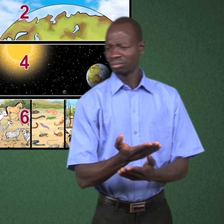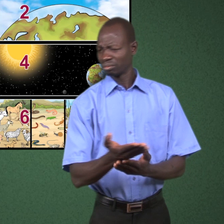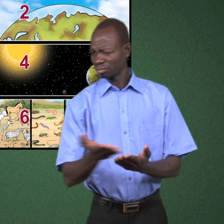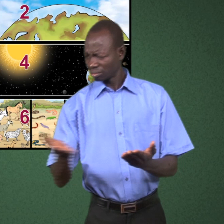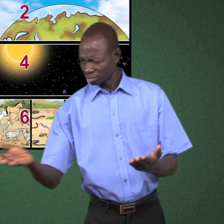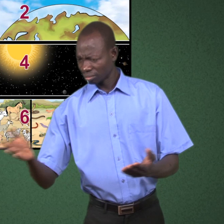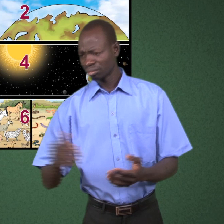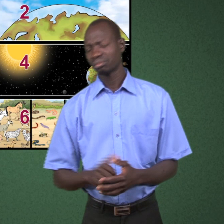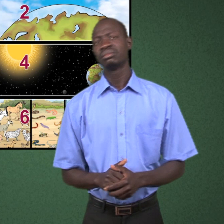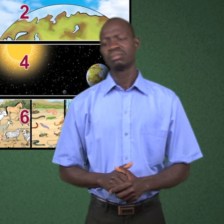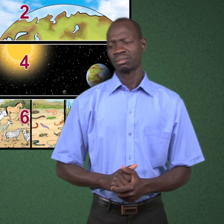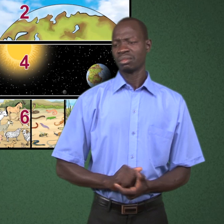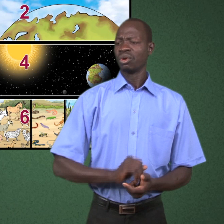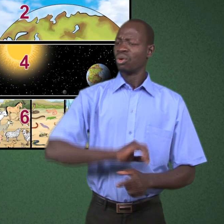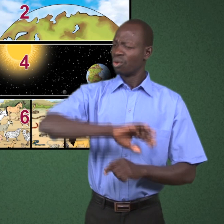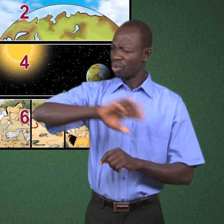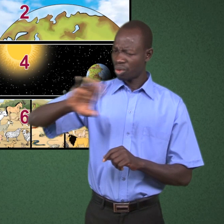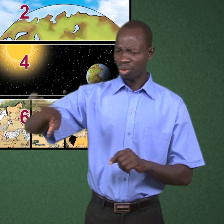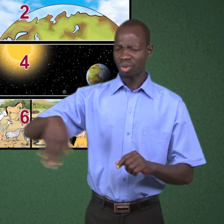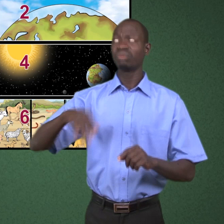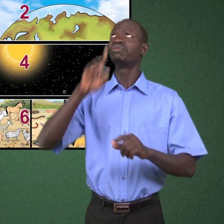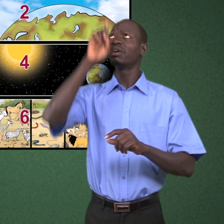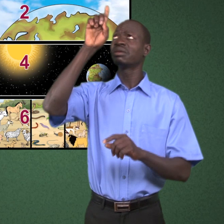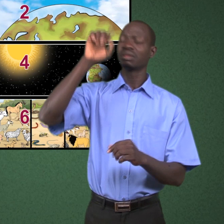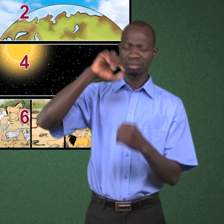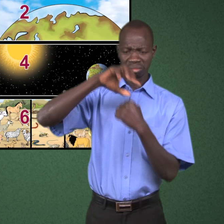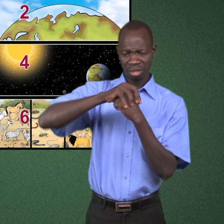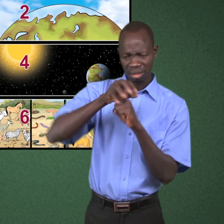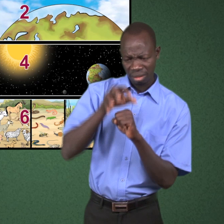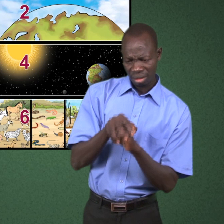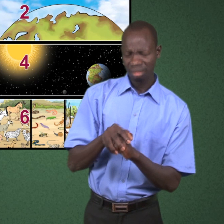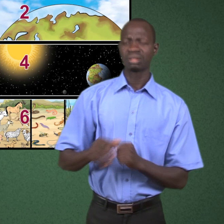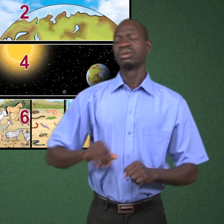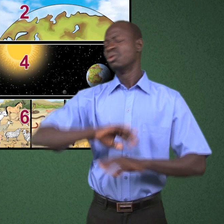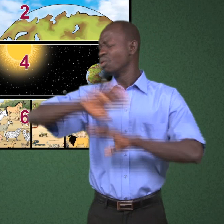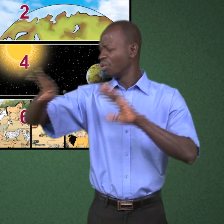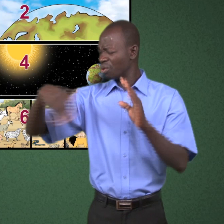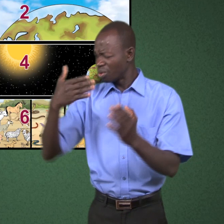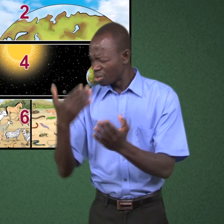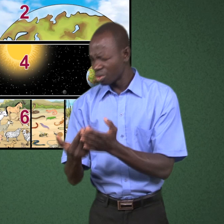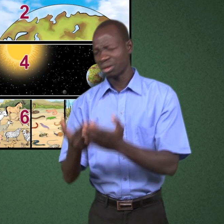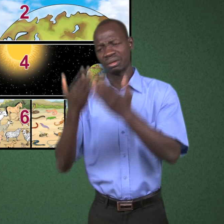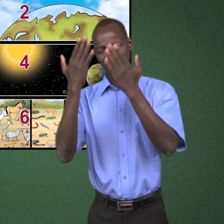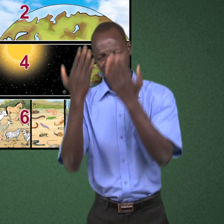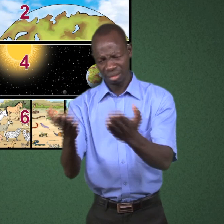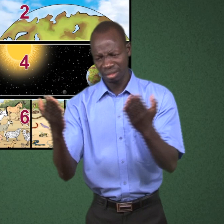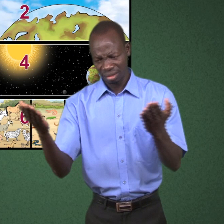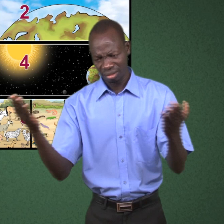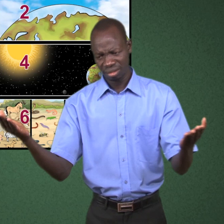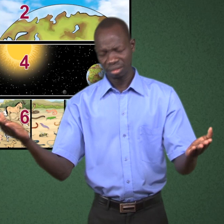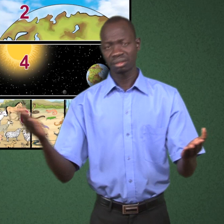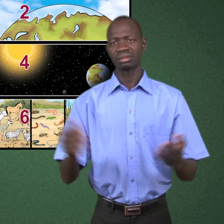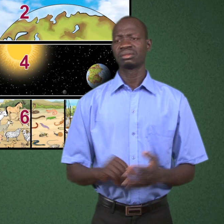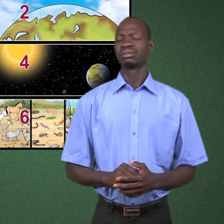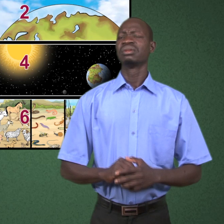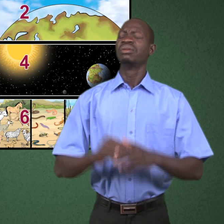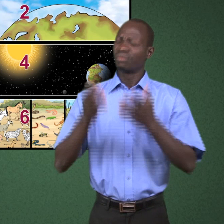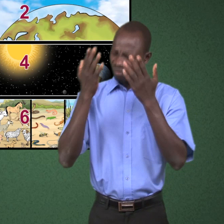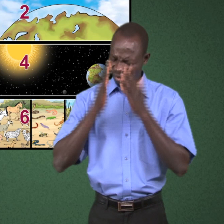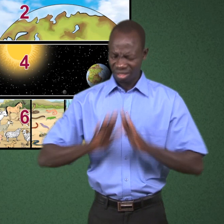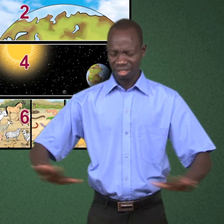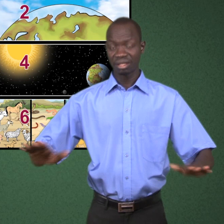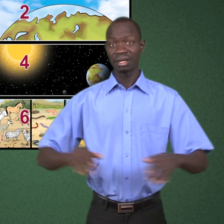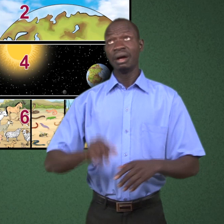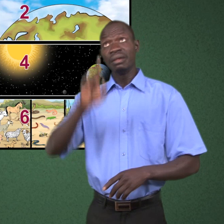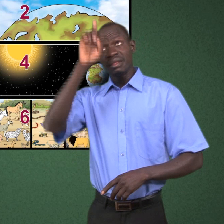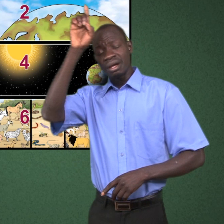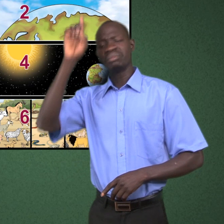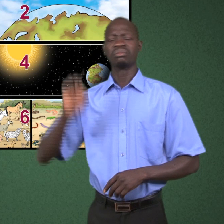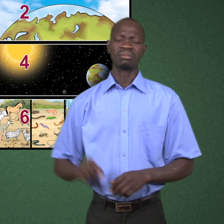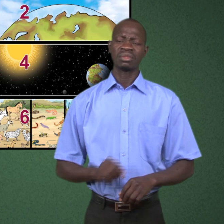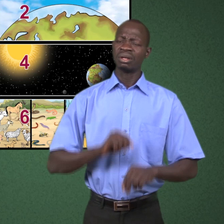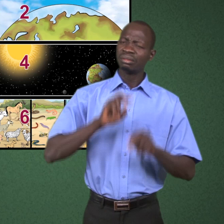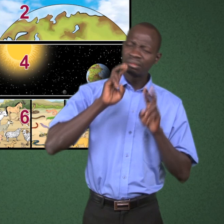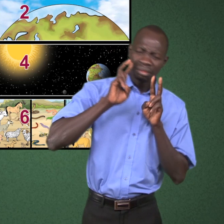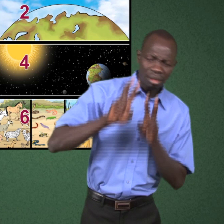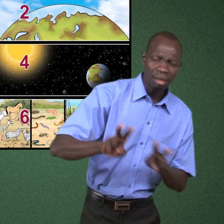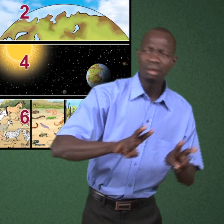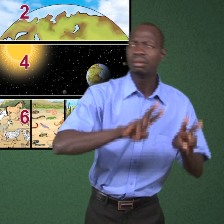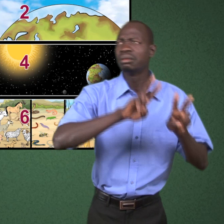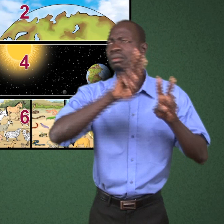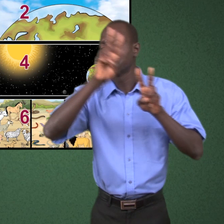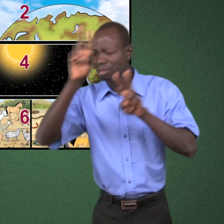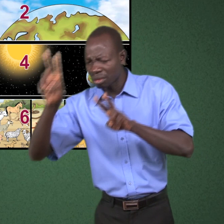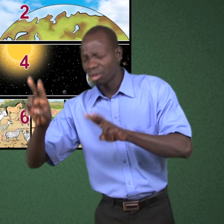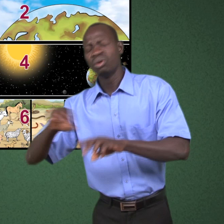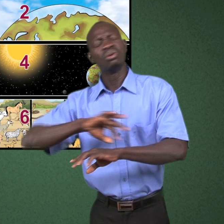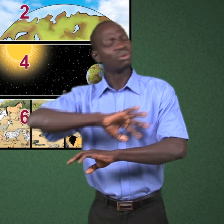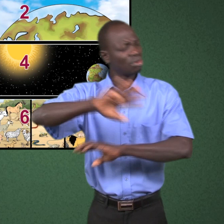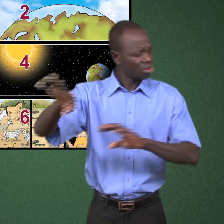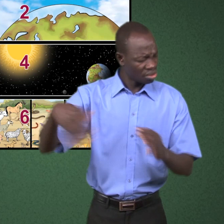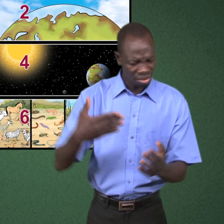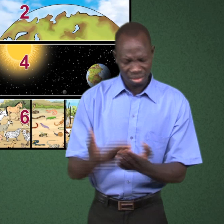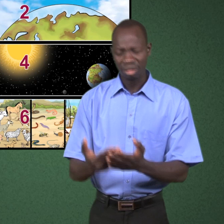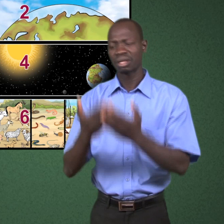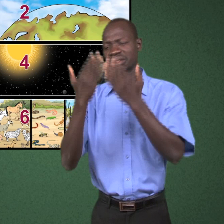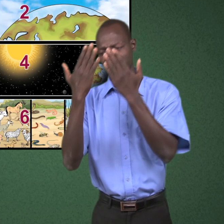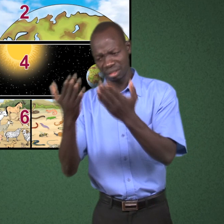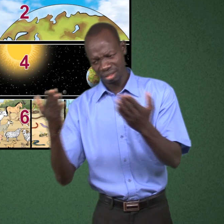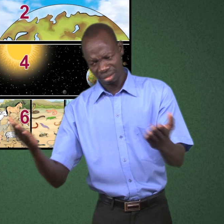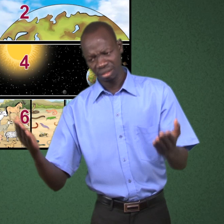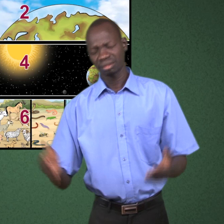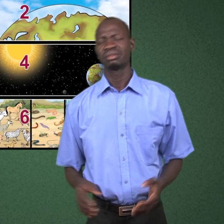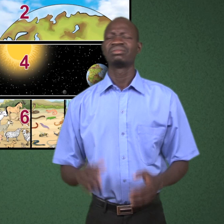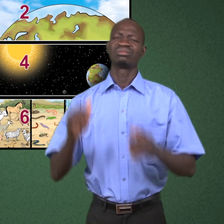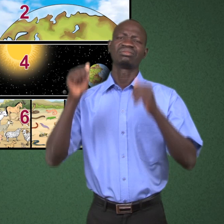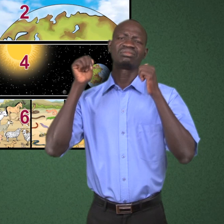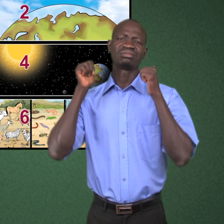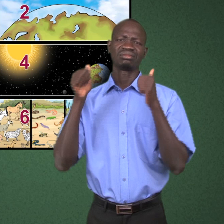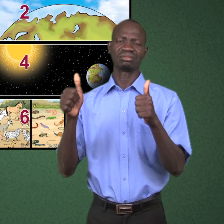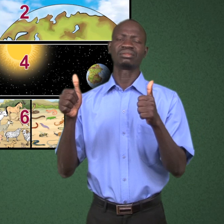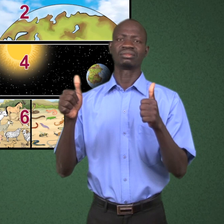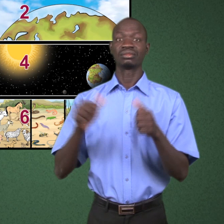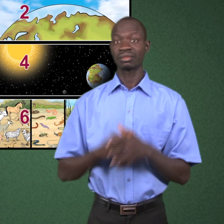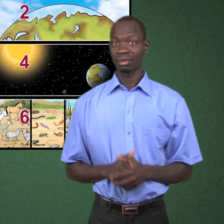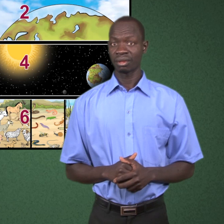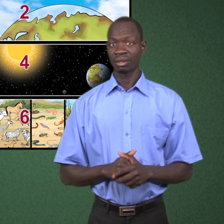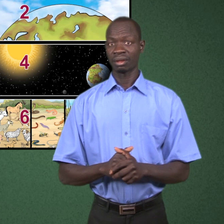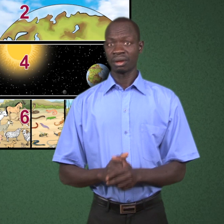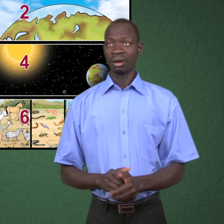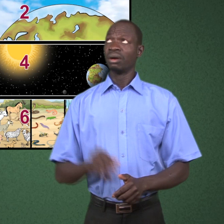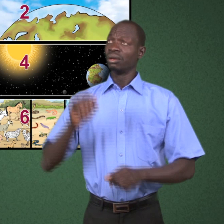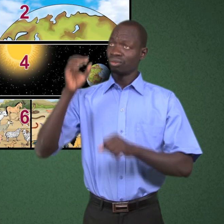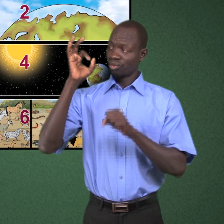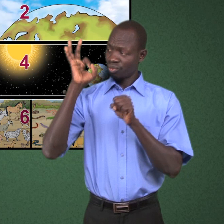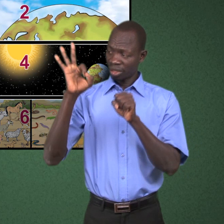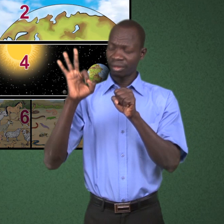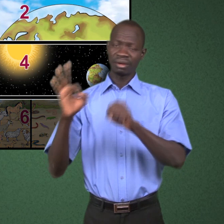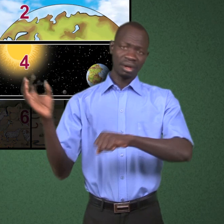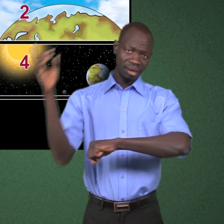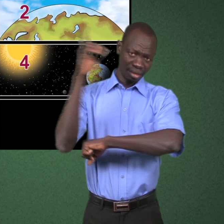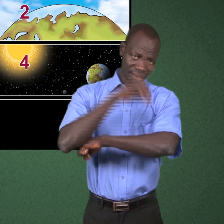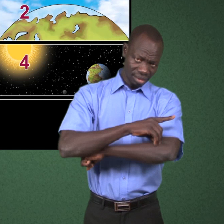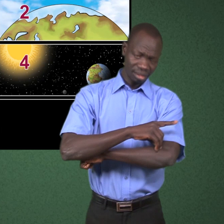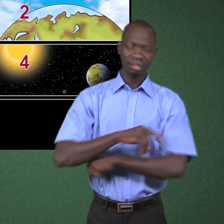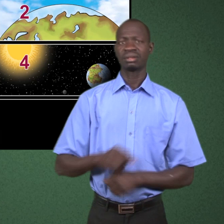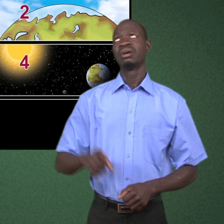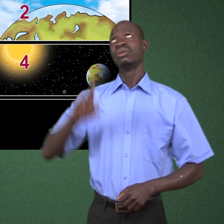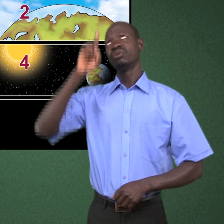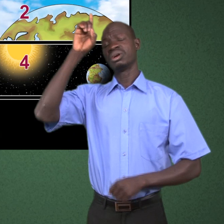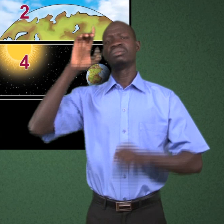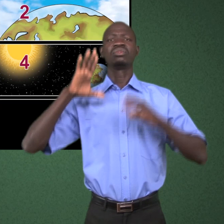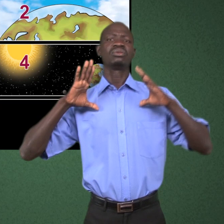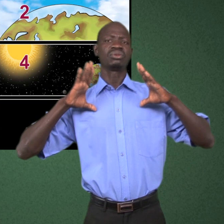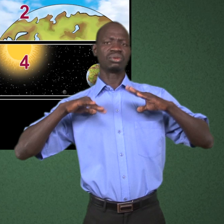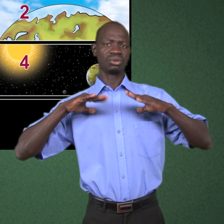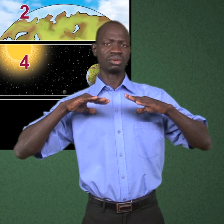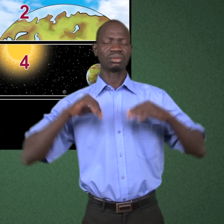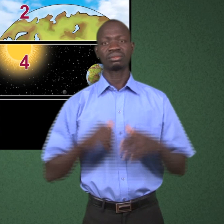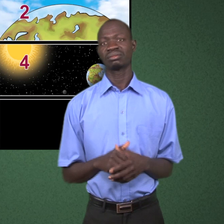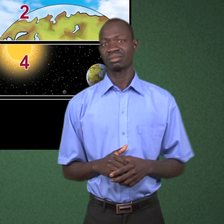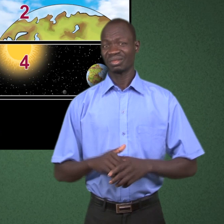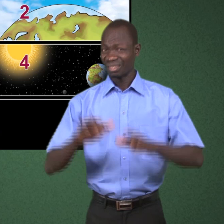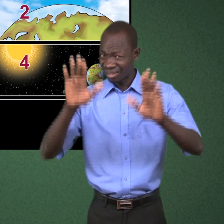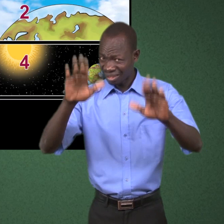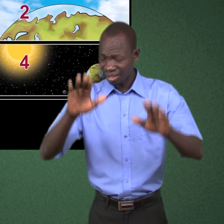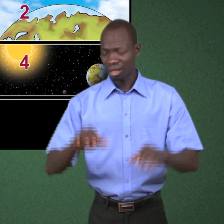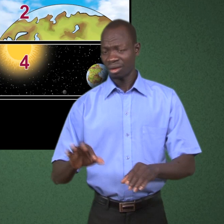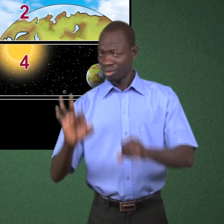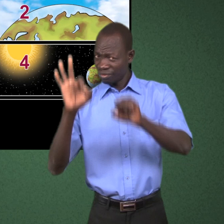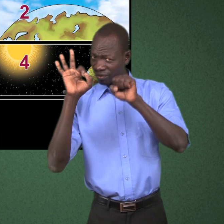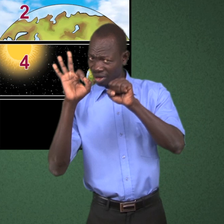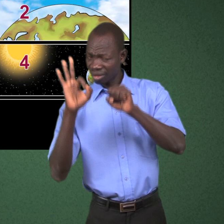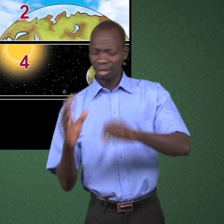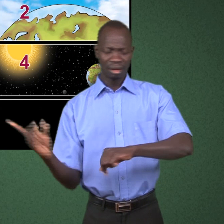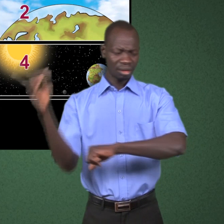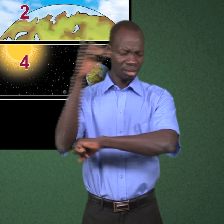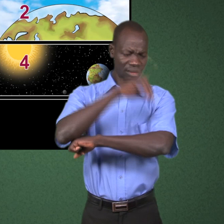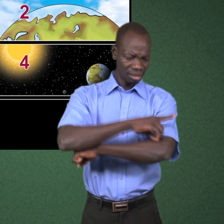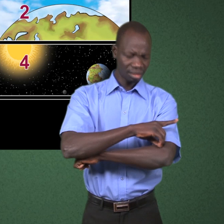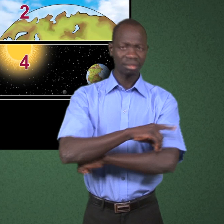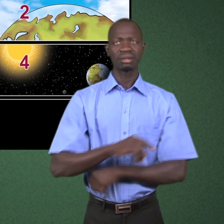Thus the heavens and the earth were completed in all their vast array. And by the seventh day God had finished the work He had been doing;